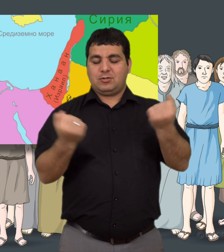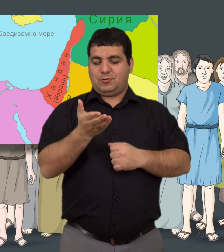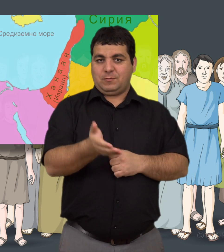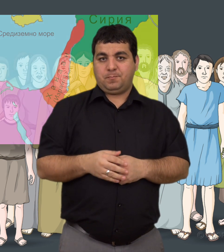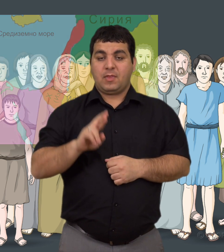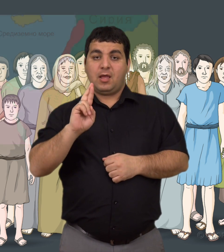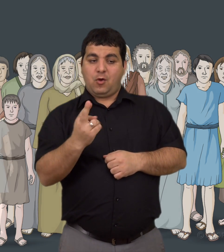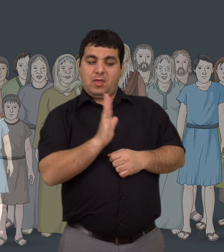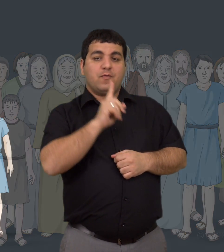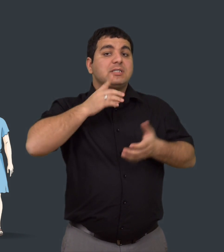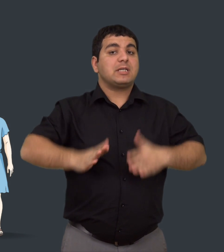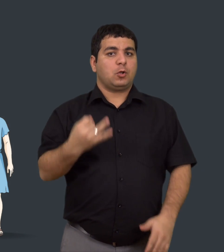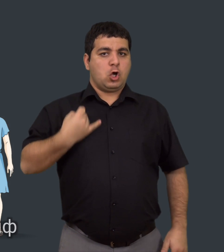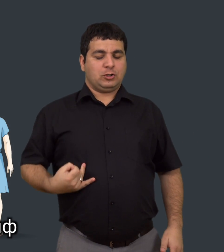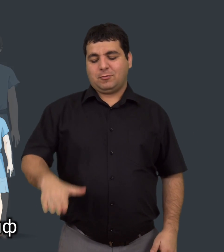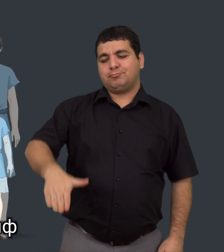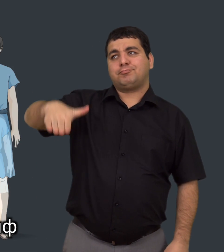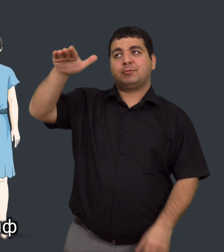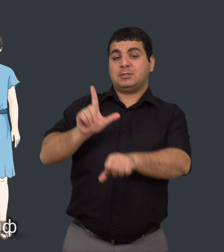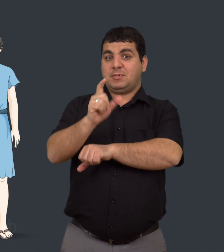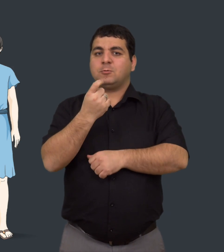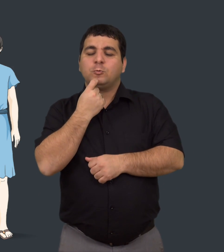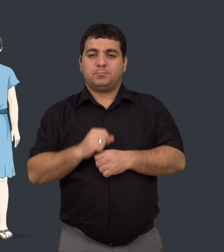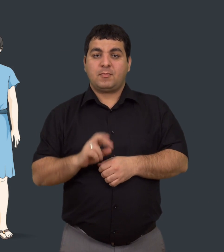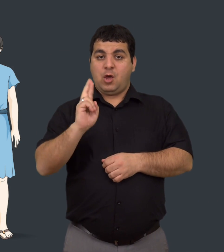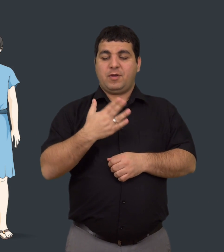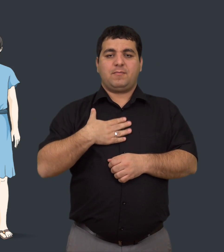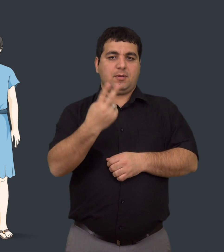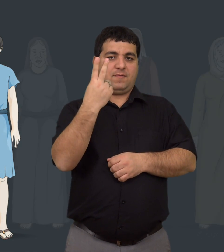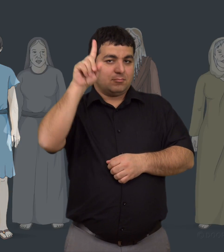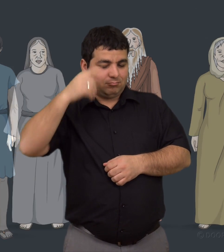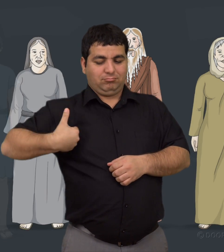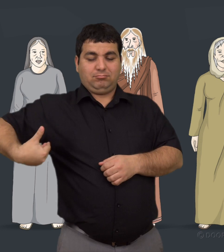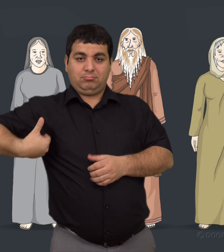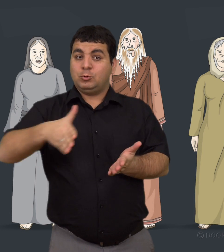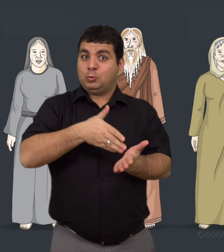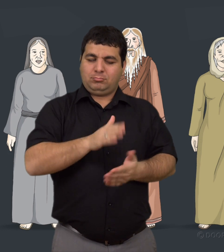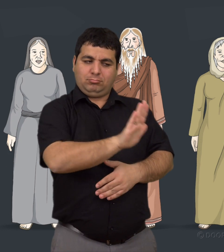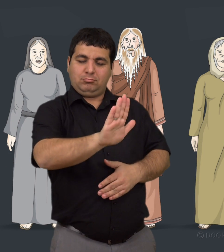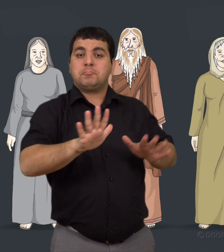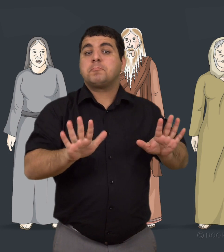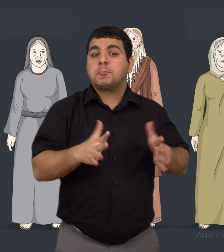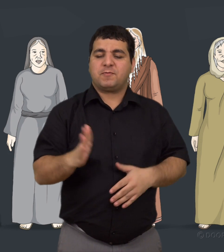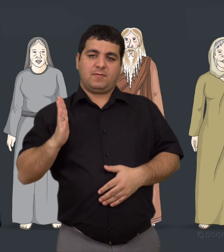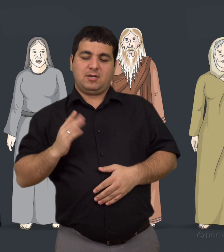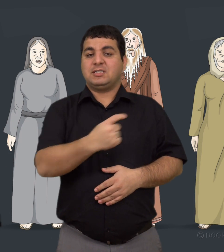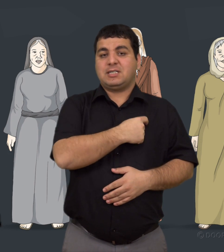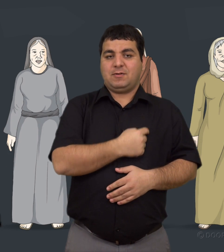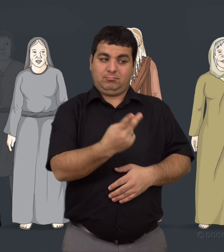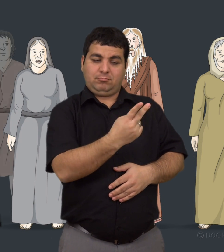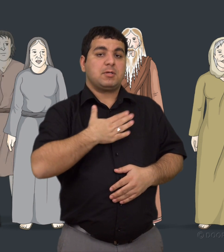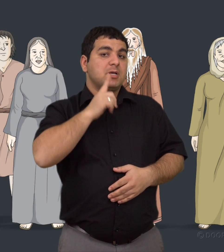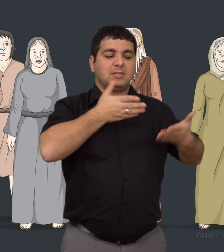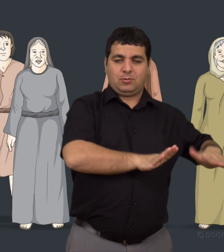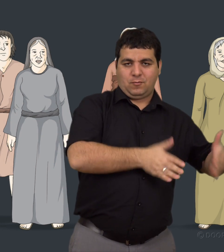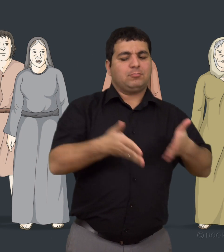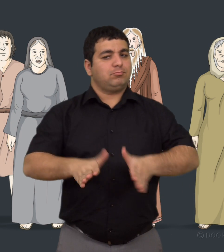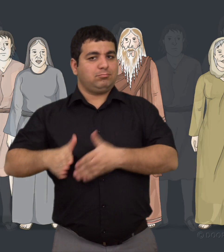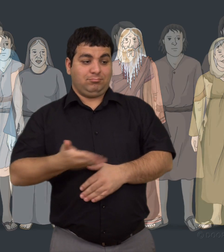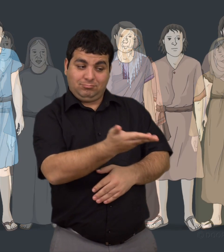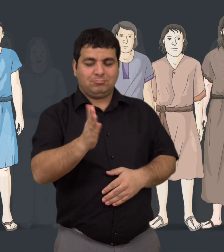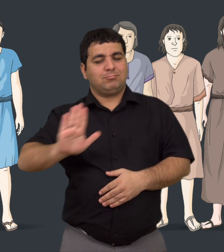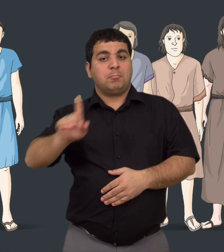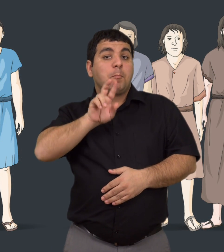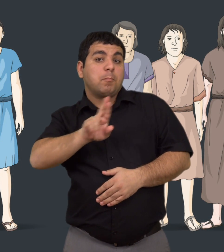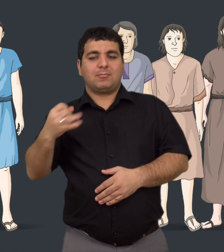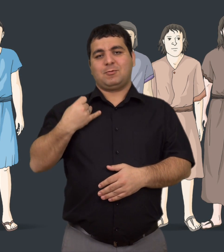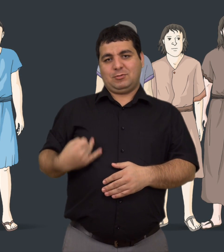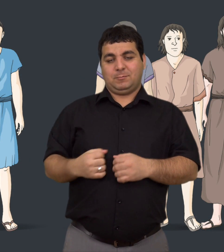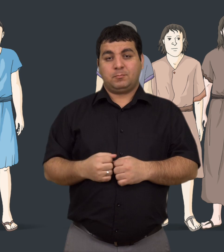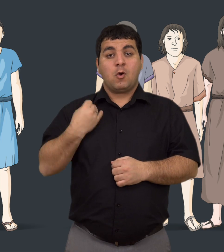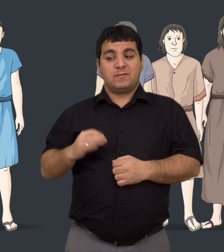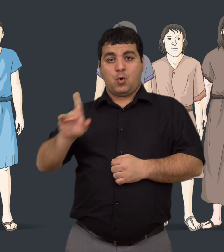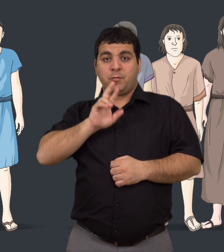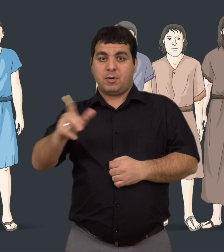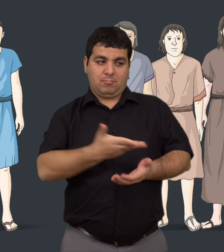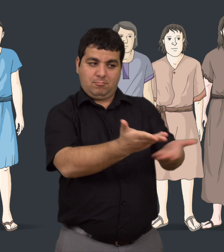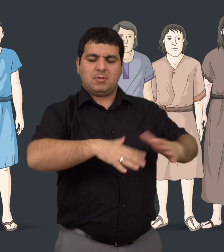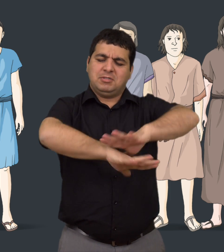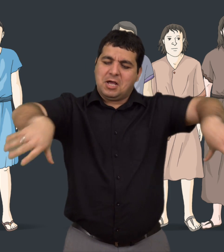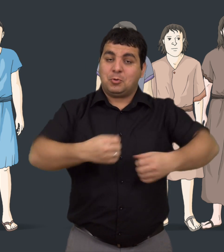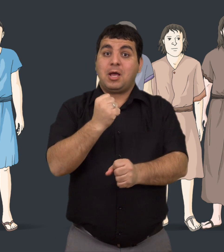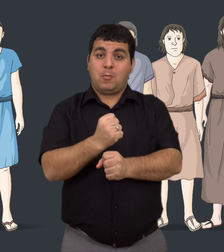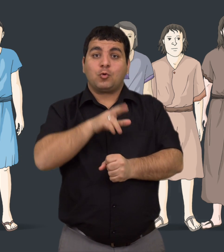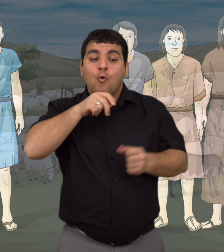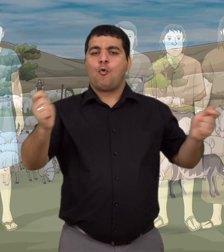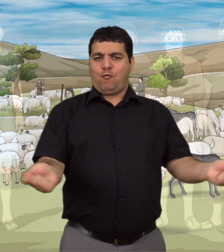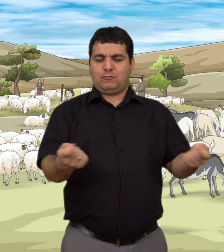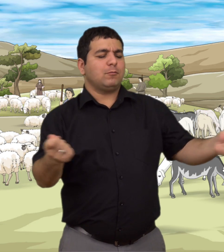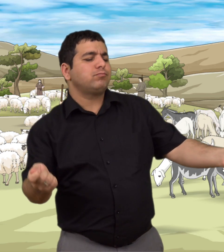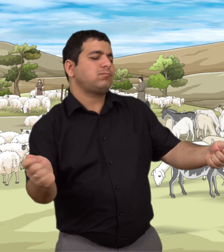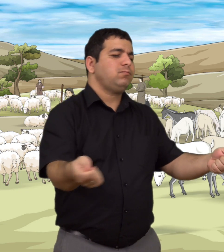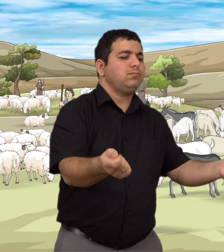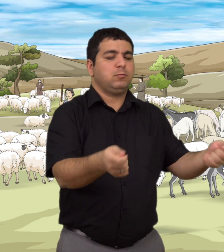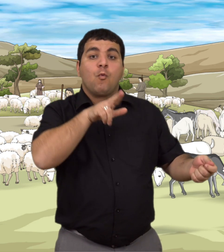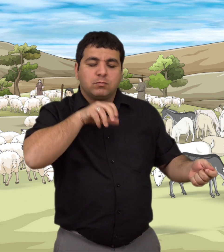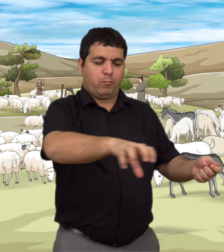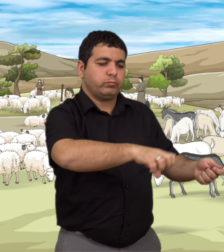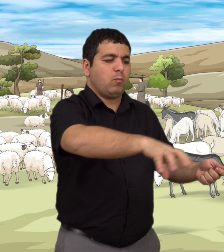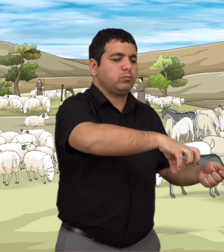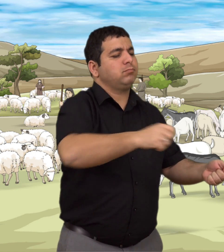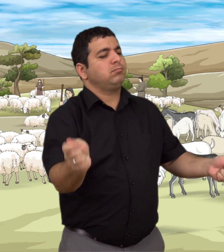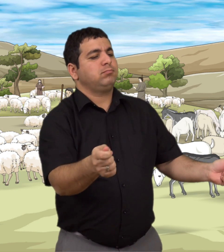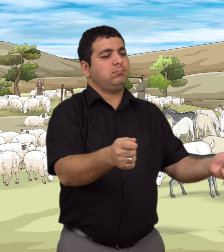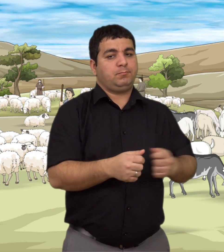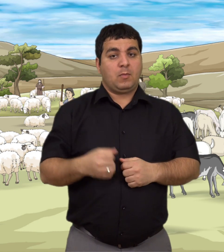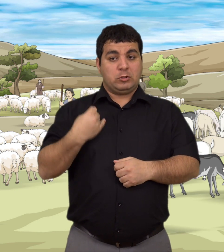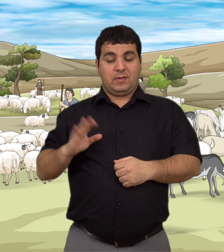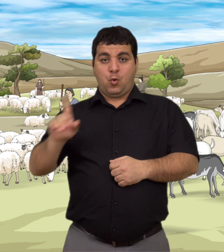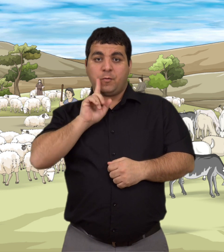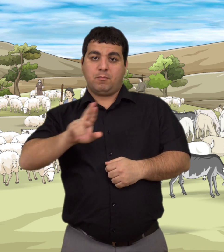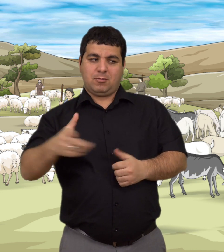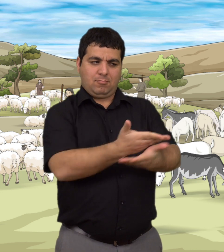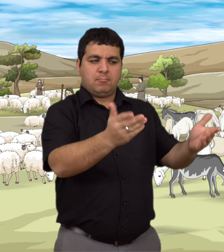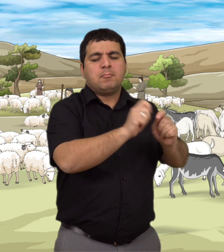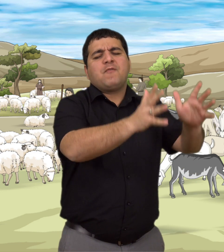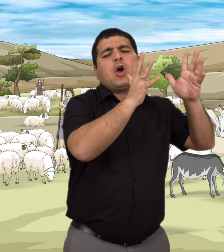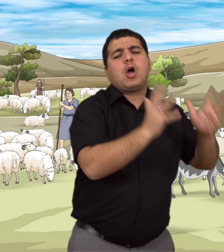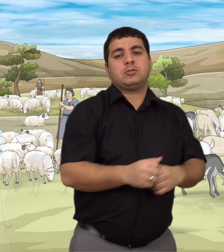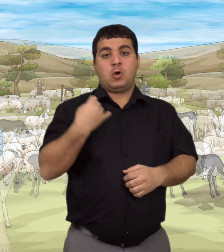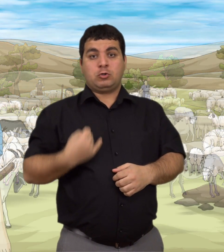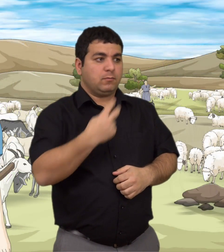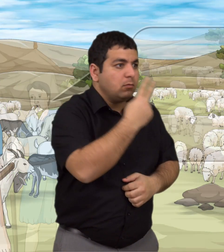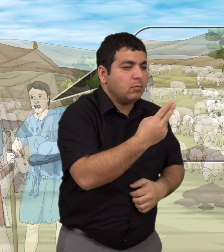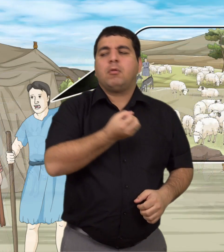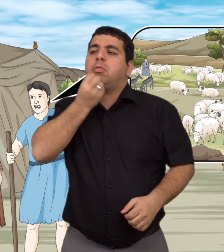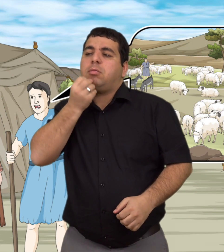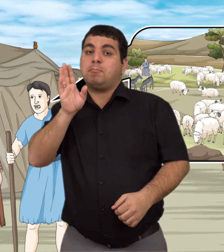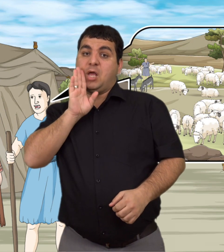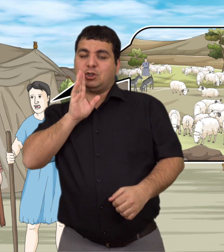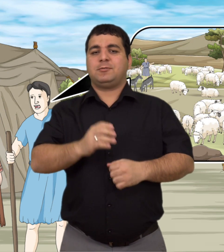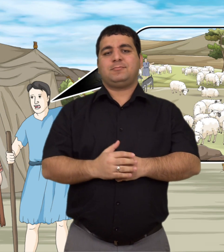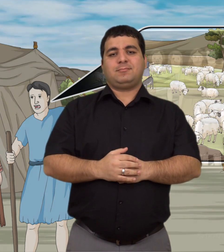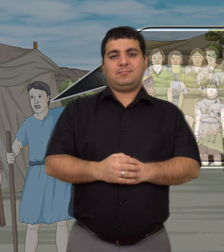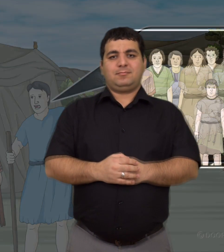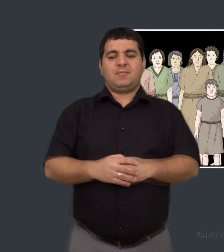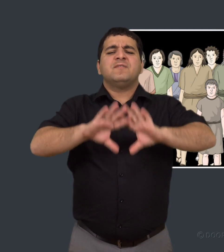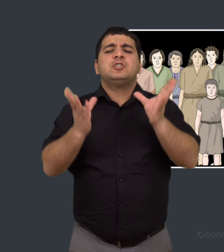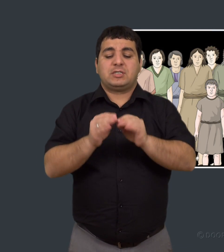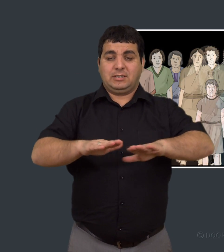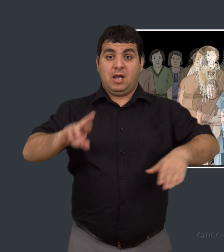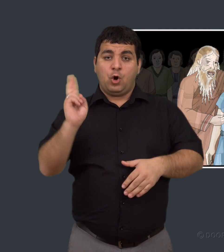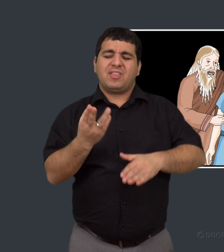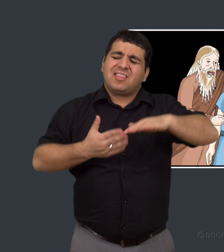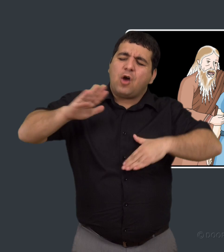When Joseph was seventeen years old, he was tending the flock with his brothers, the sons of his father’s wives Bilhah and Zilpah, and he brought their father a bad report about them.